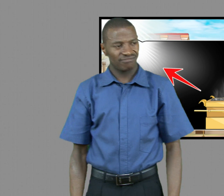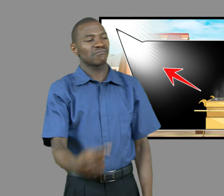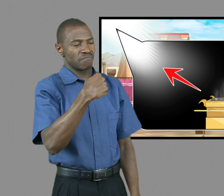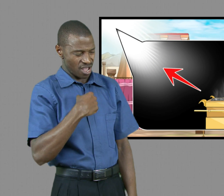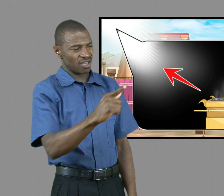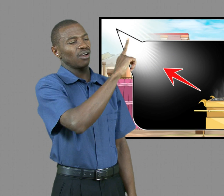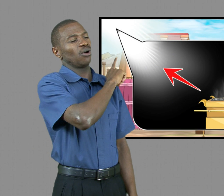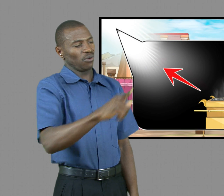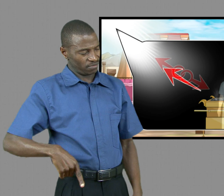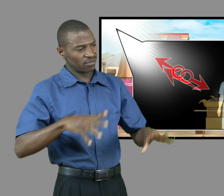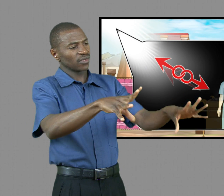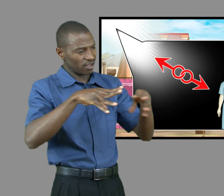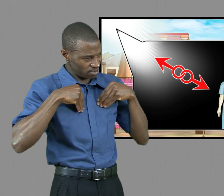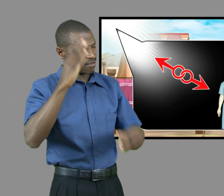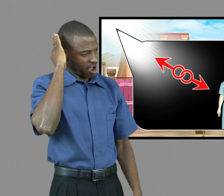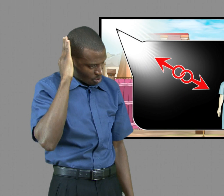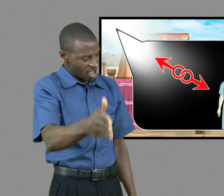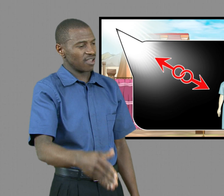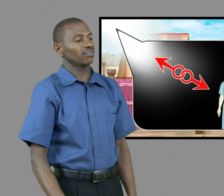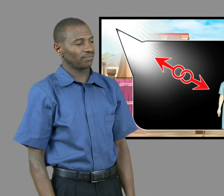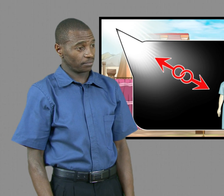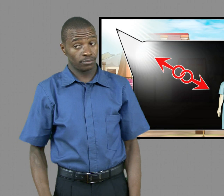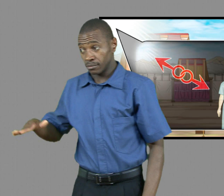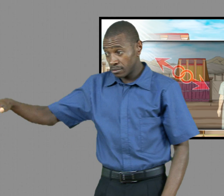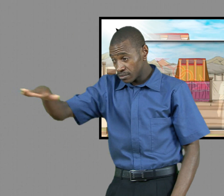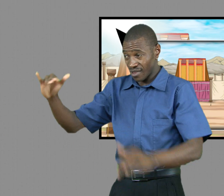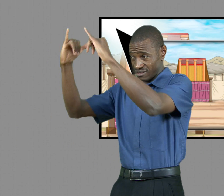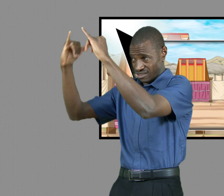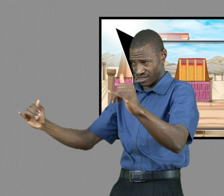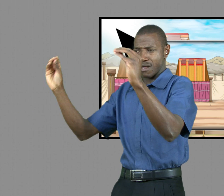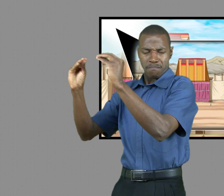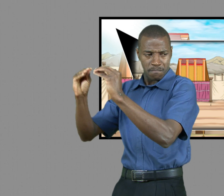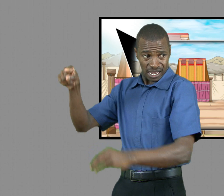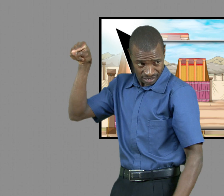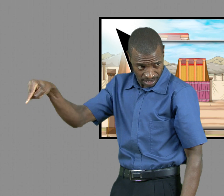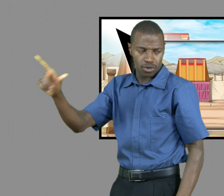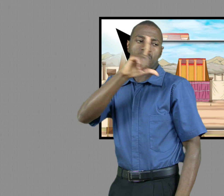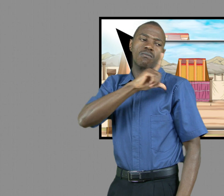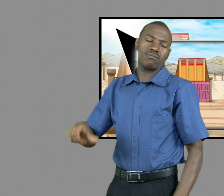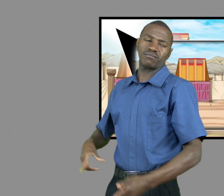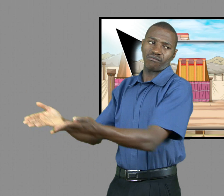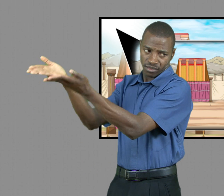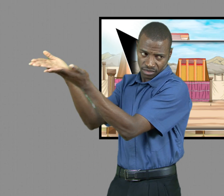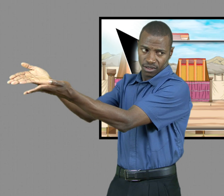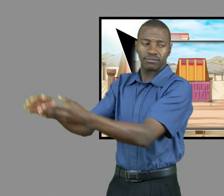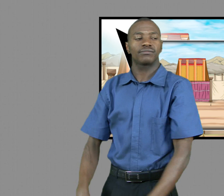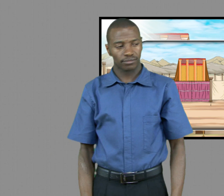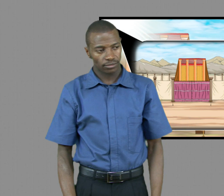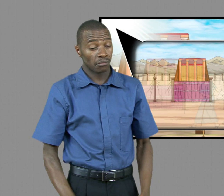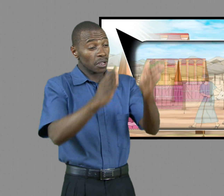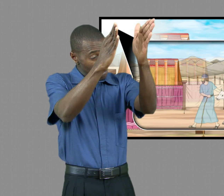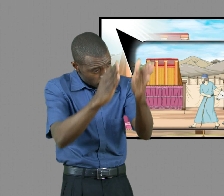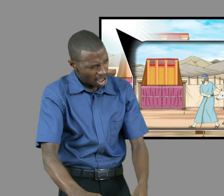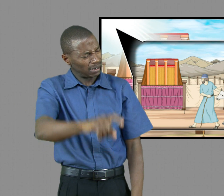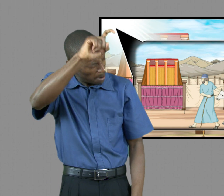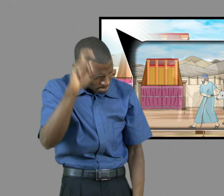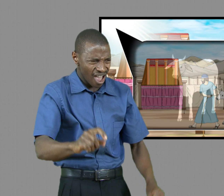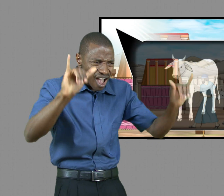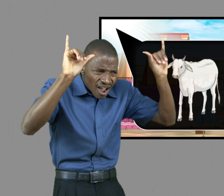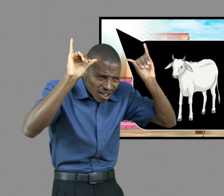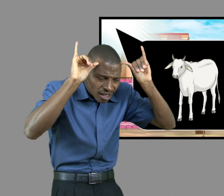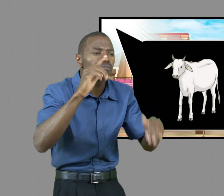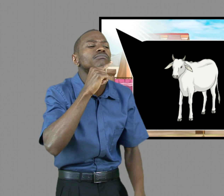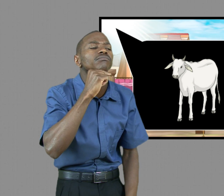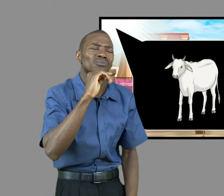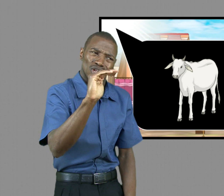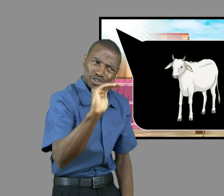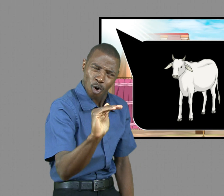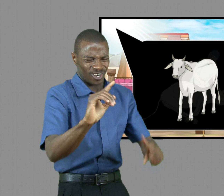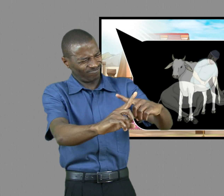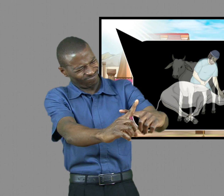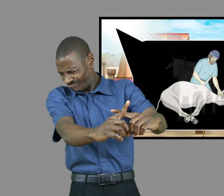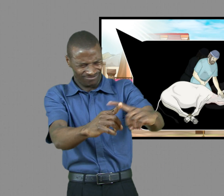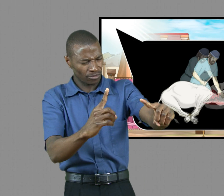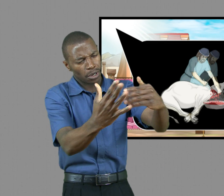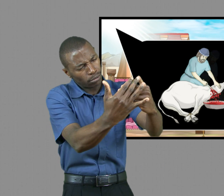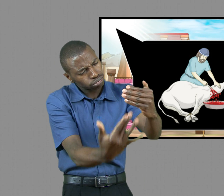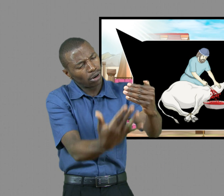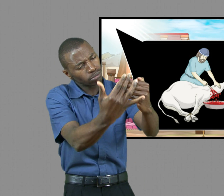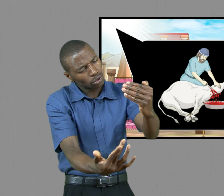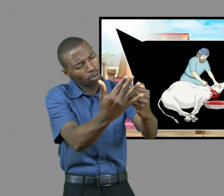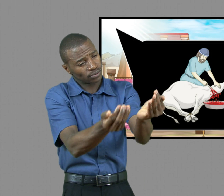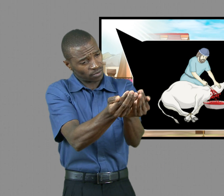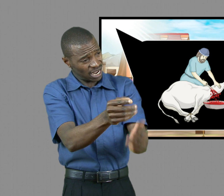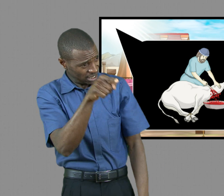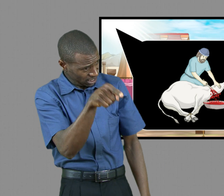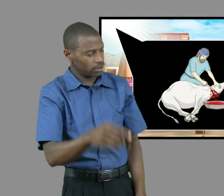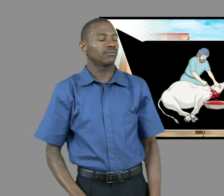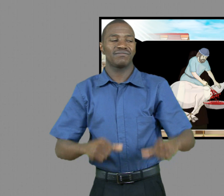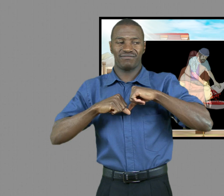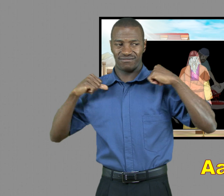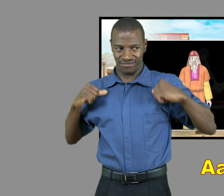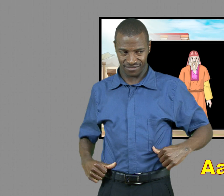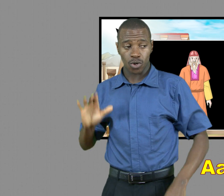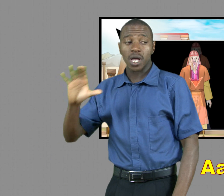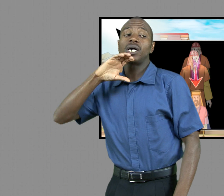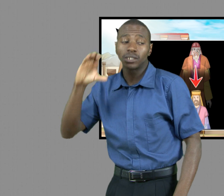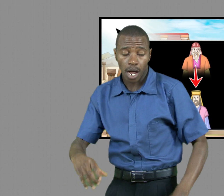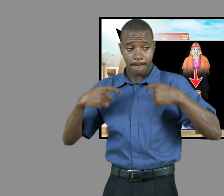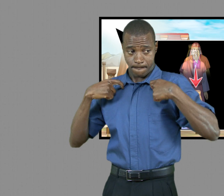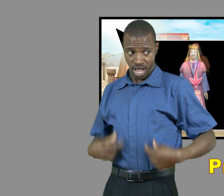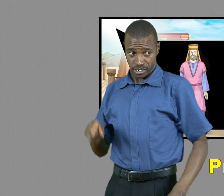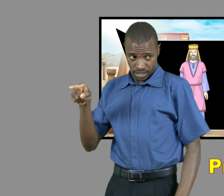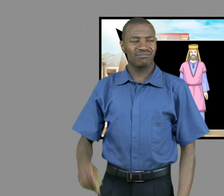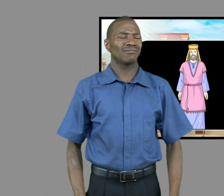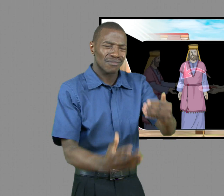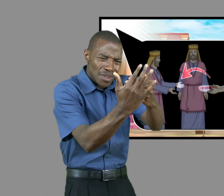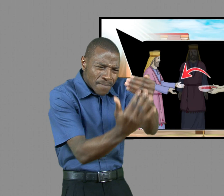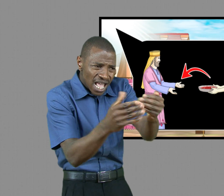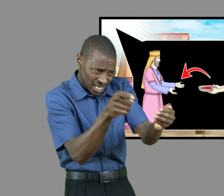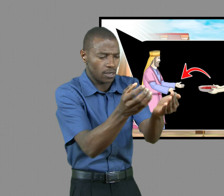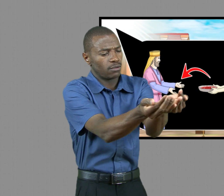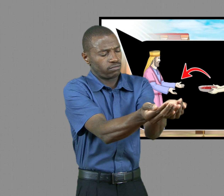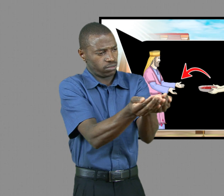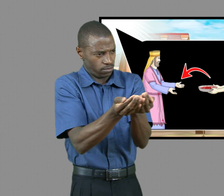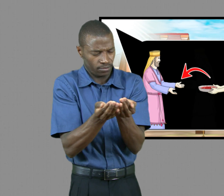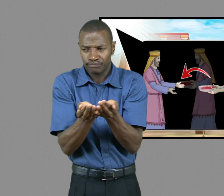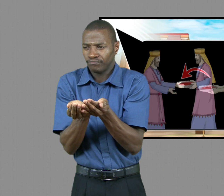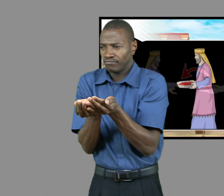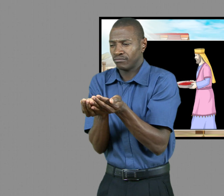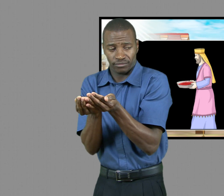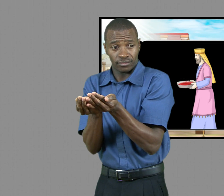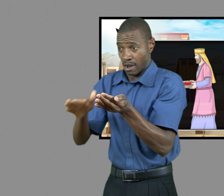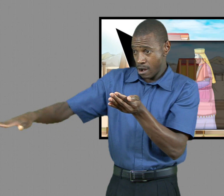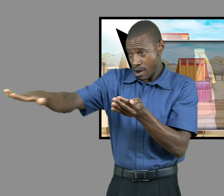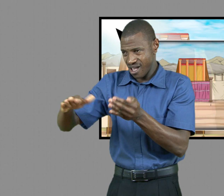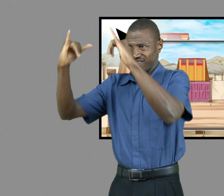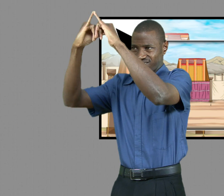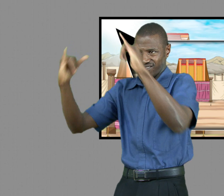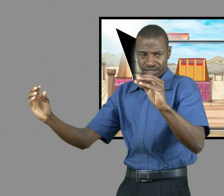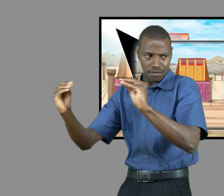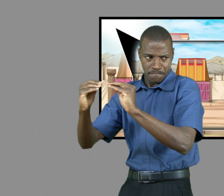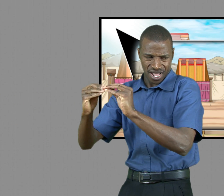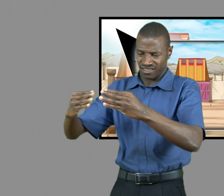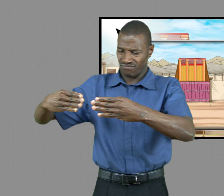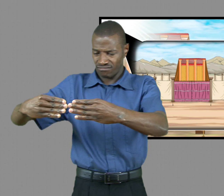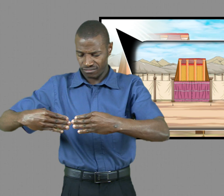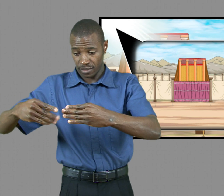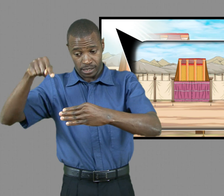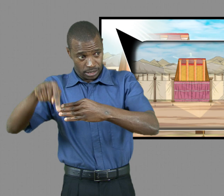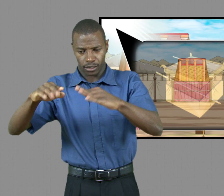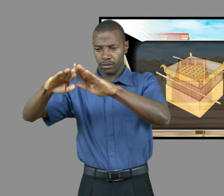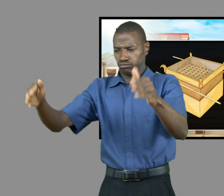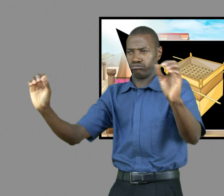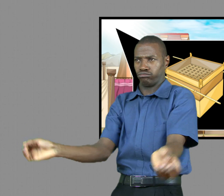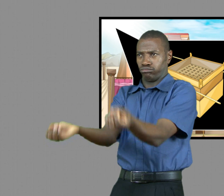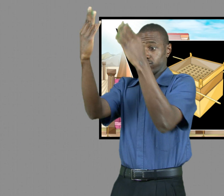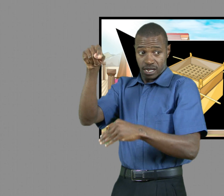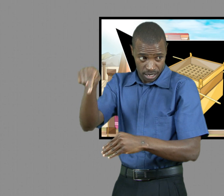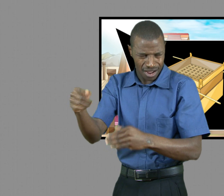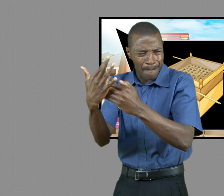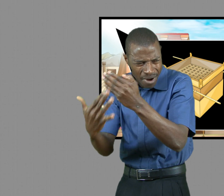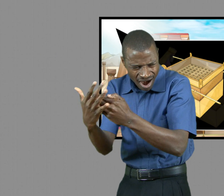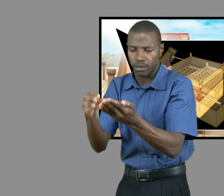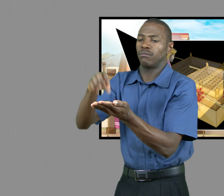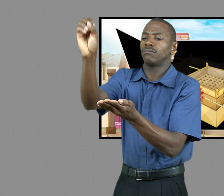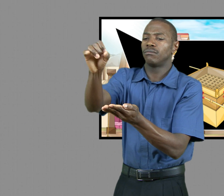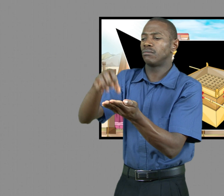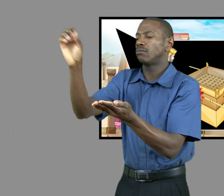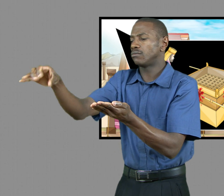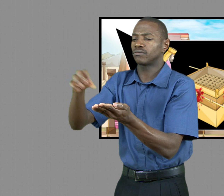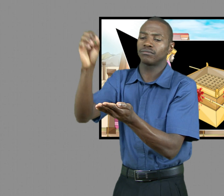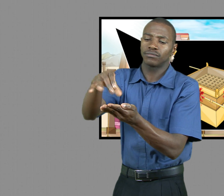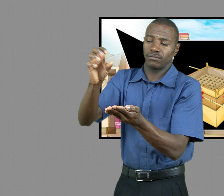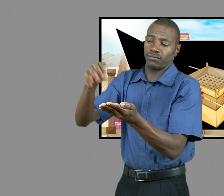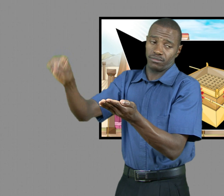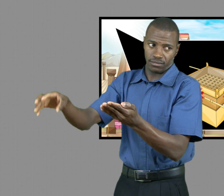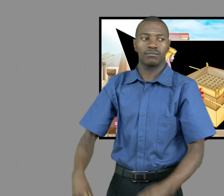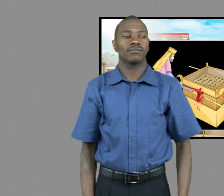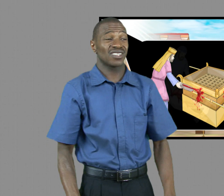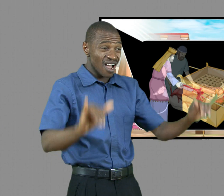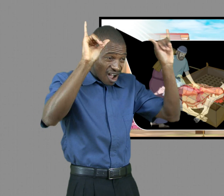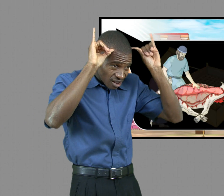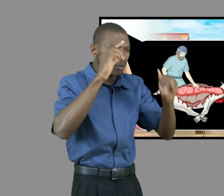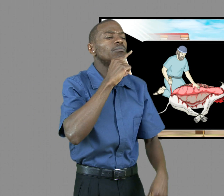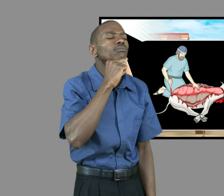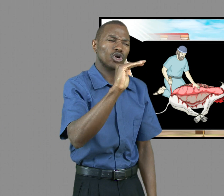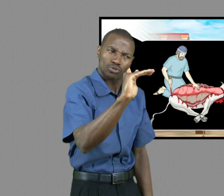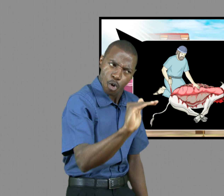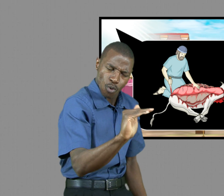And he shall slaughter the young bull before the LORD, and Aaron’s sons the priests are to present the blood and sprinkle it on all sides of the altar at the entrance to the Tent of Meeting.